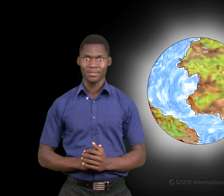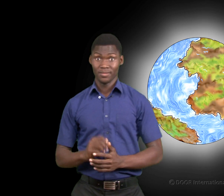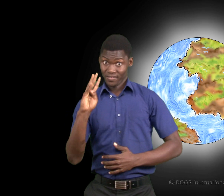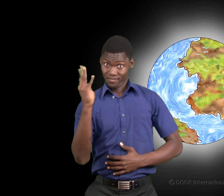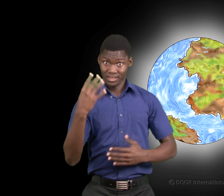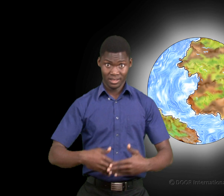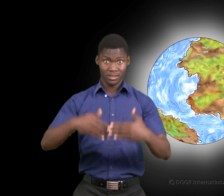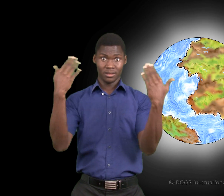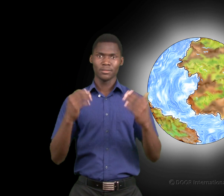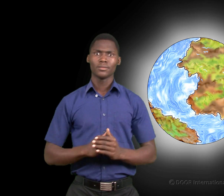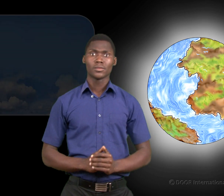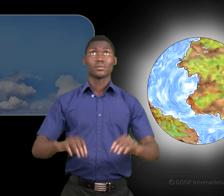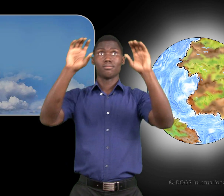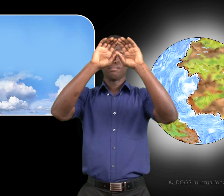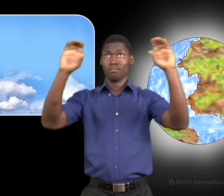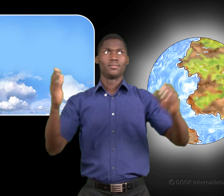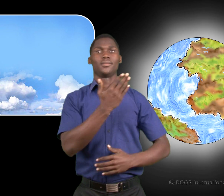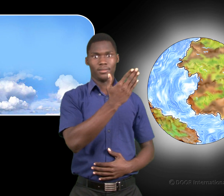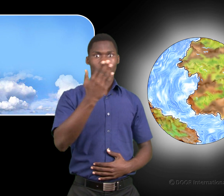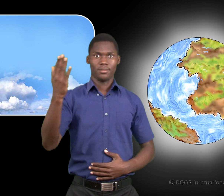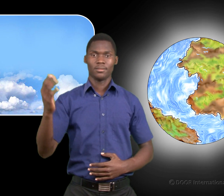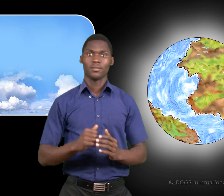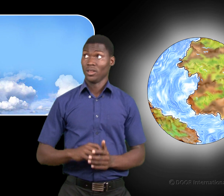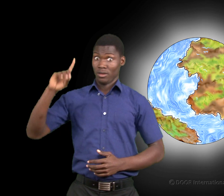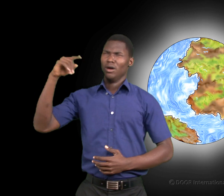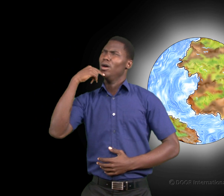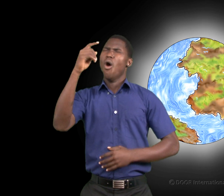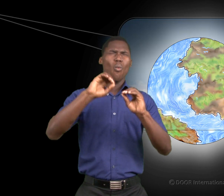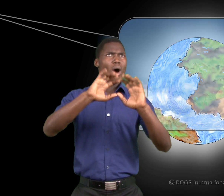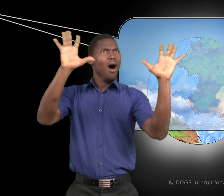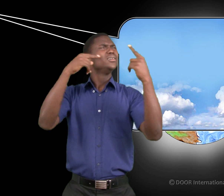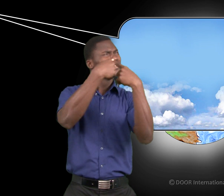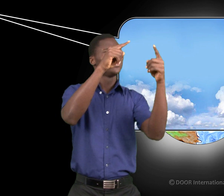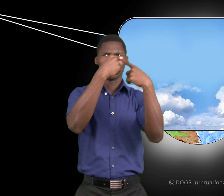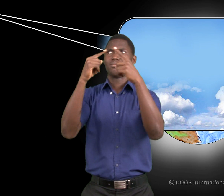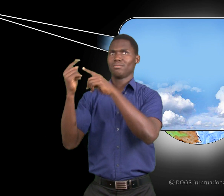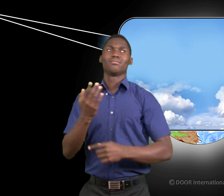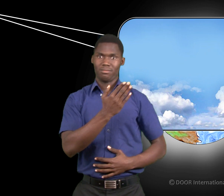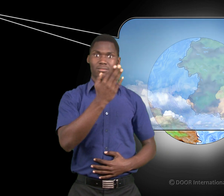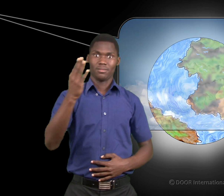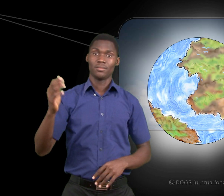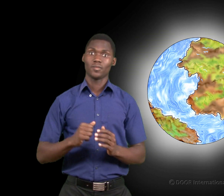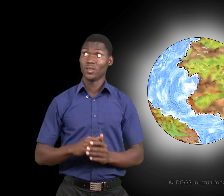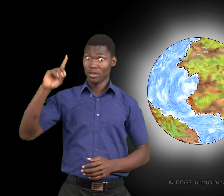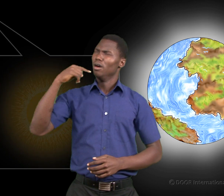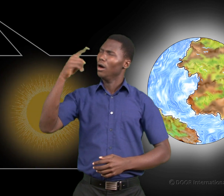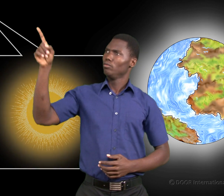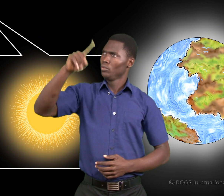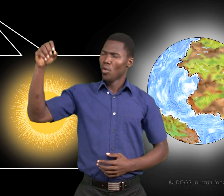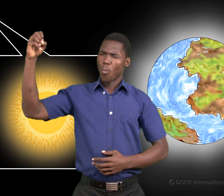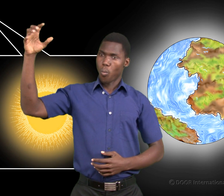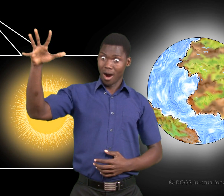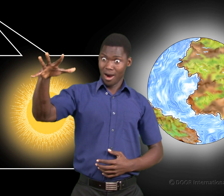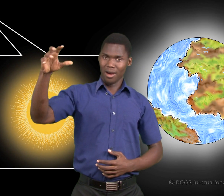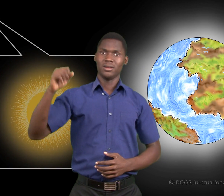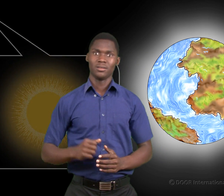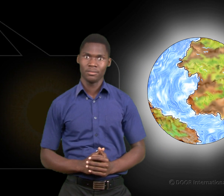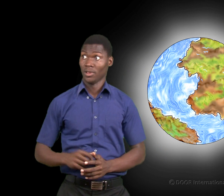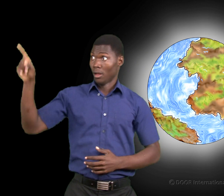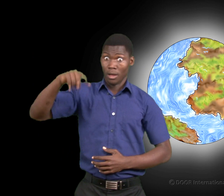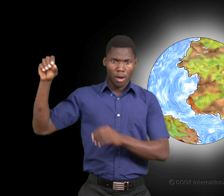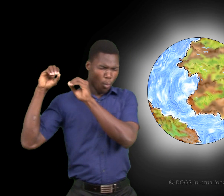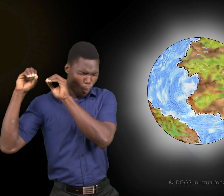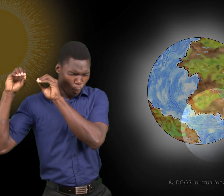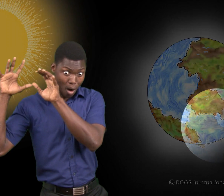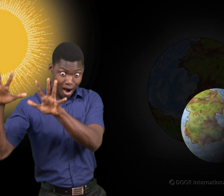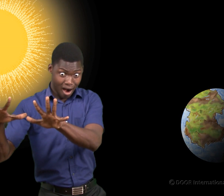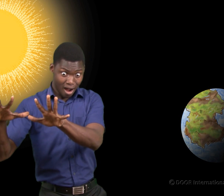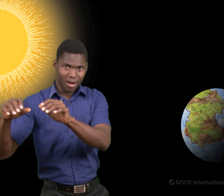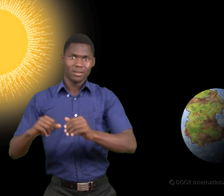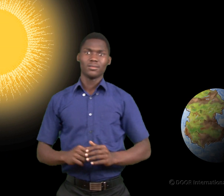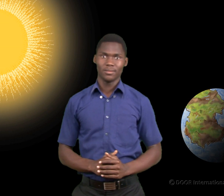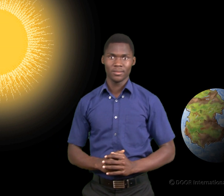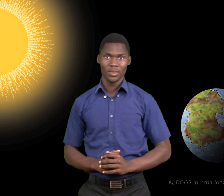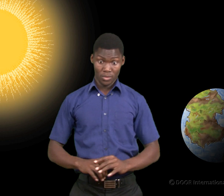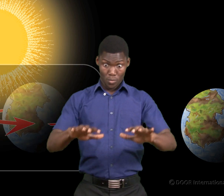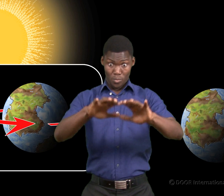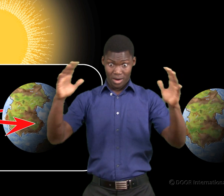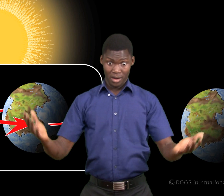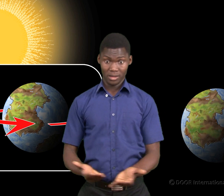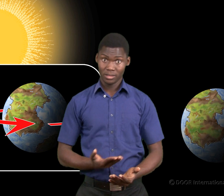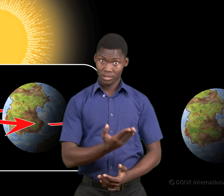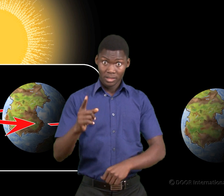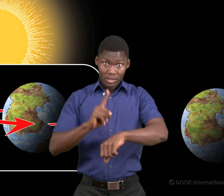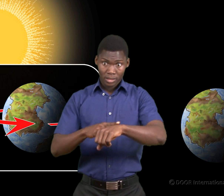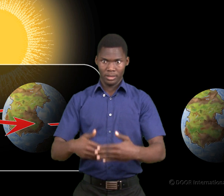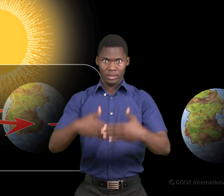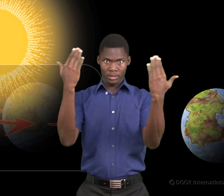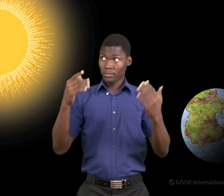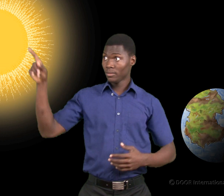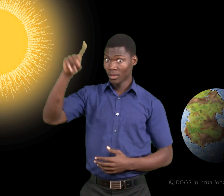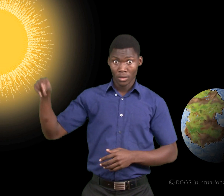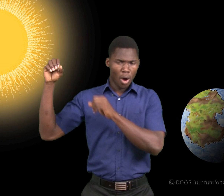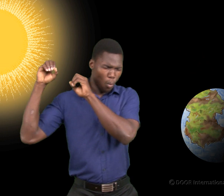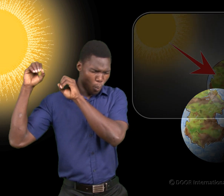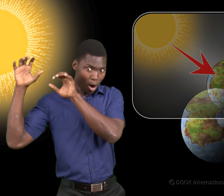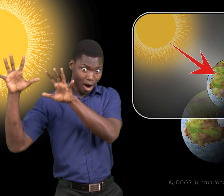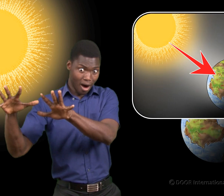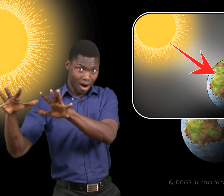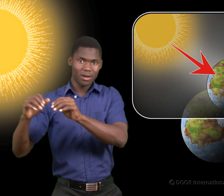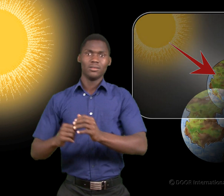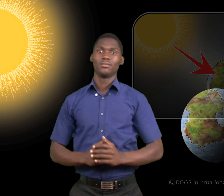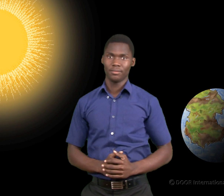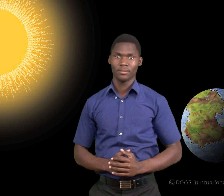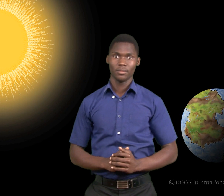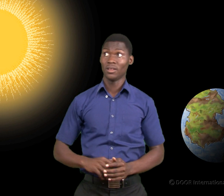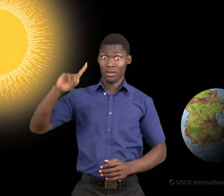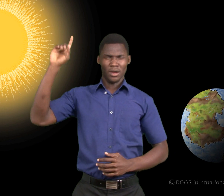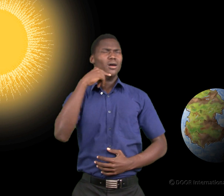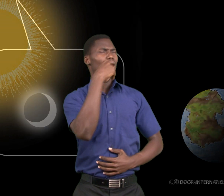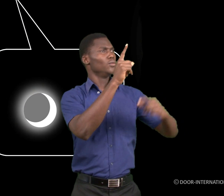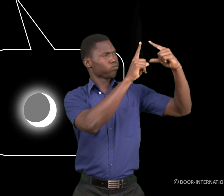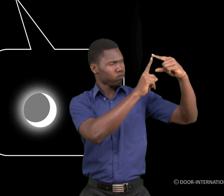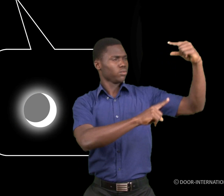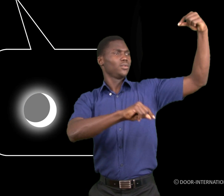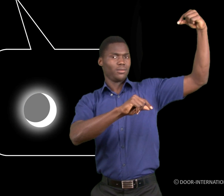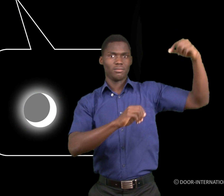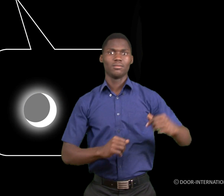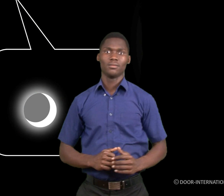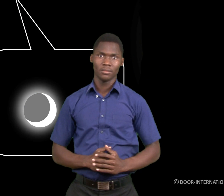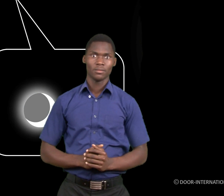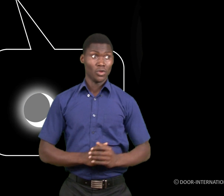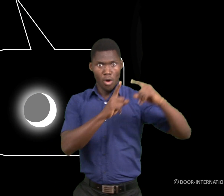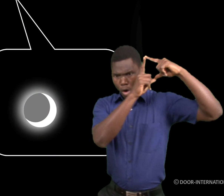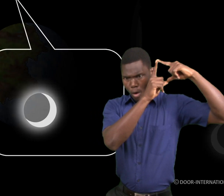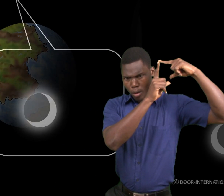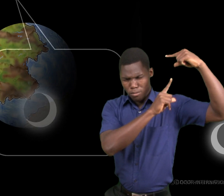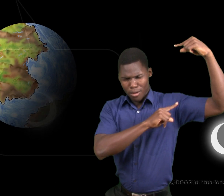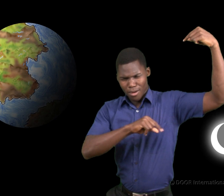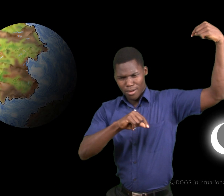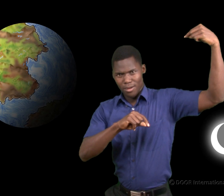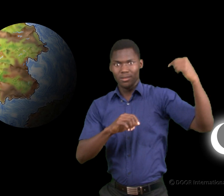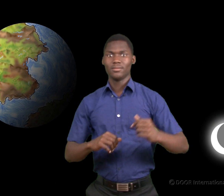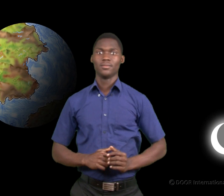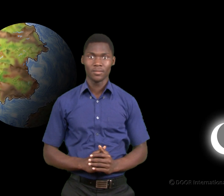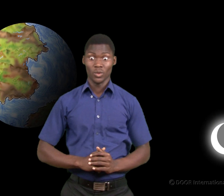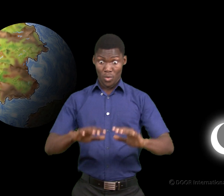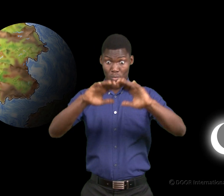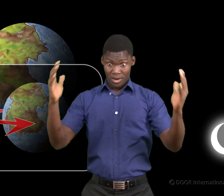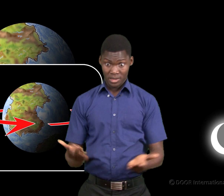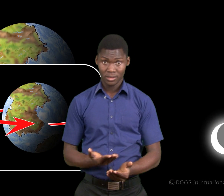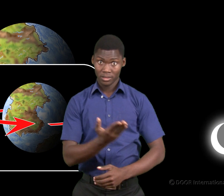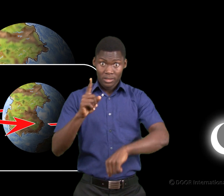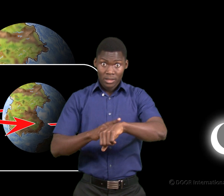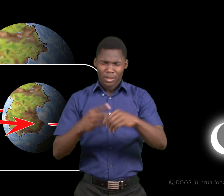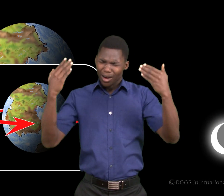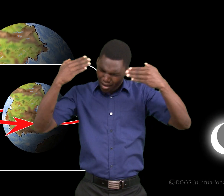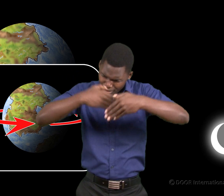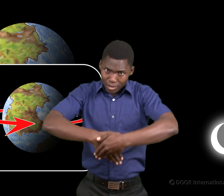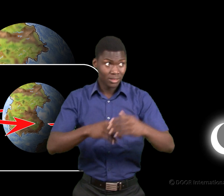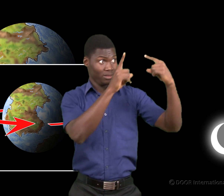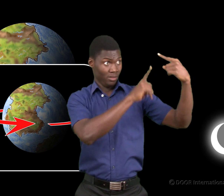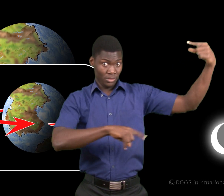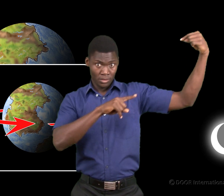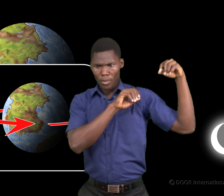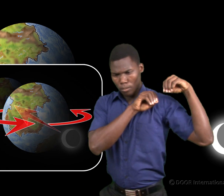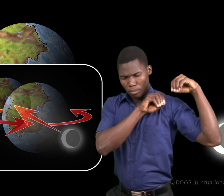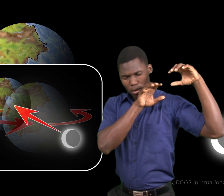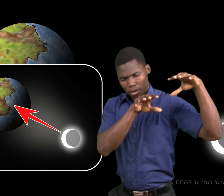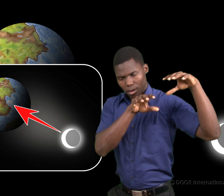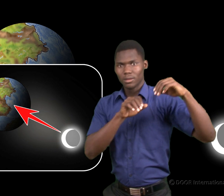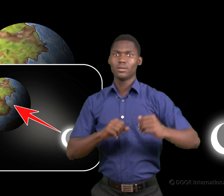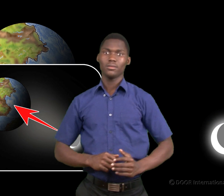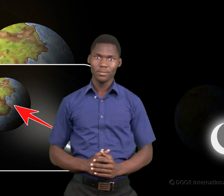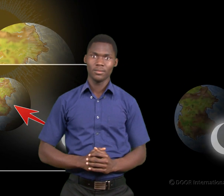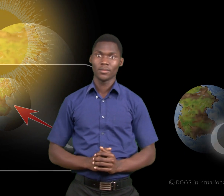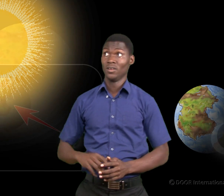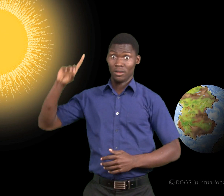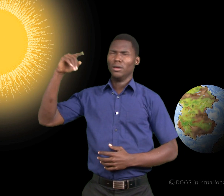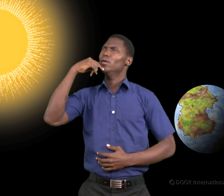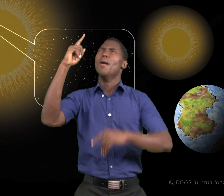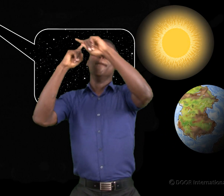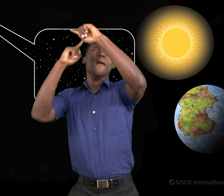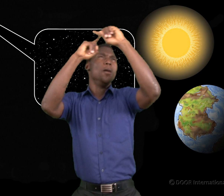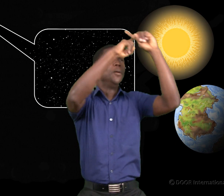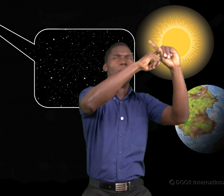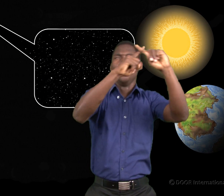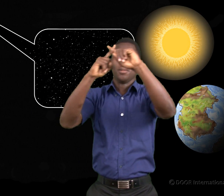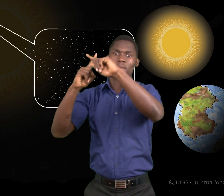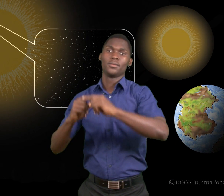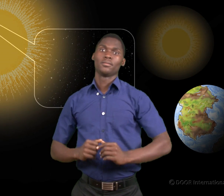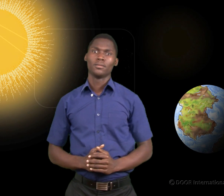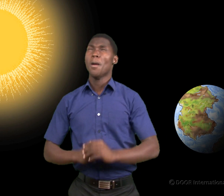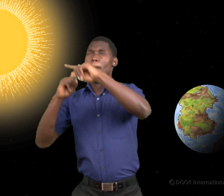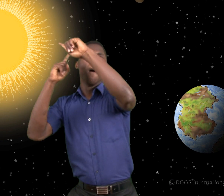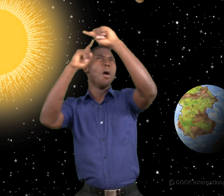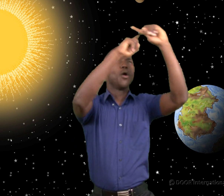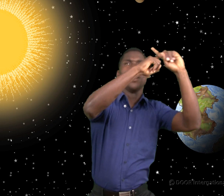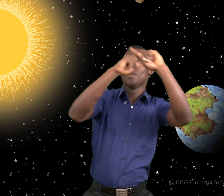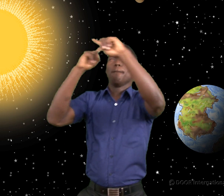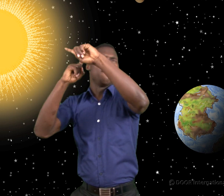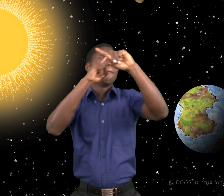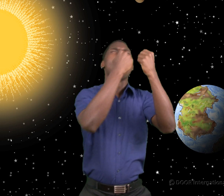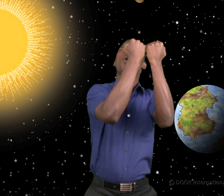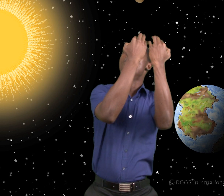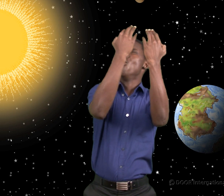And God said, “Let there be lights in the expanse of the sky to distinguish between the day and the night, and let them be signs to mark the seasons and days and years. And let them serve as lights in the expanse of the sky to shine upon the earth.” And it was so.